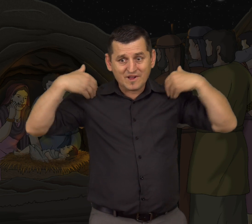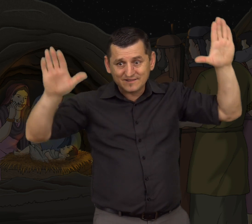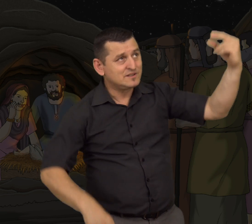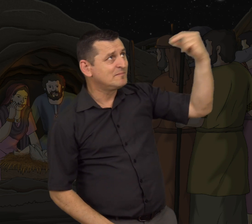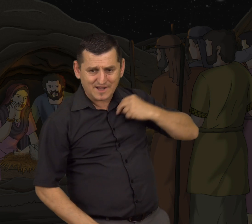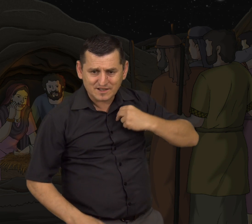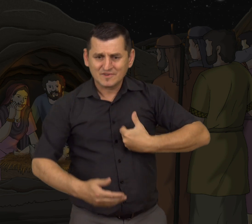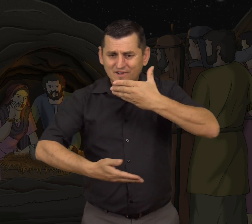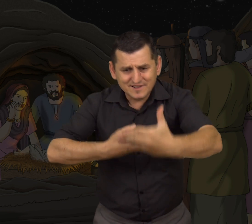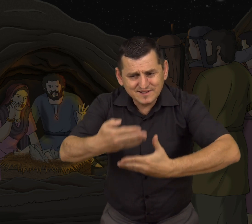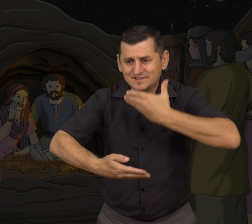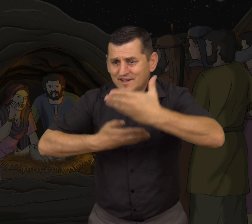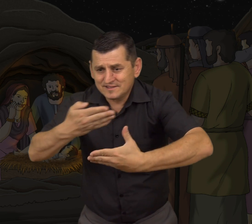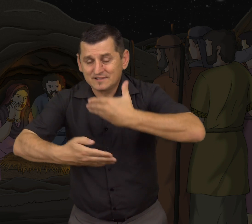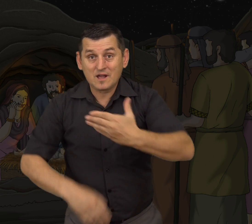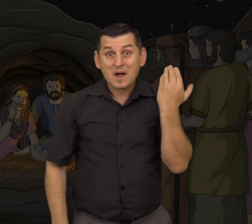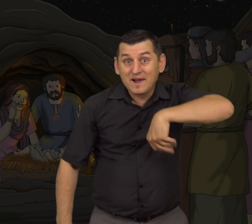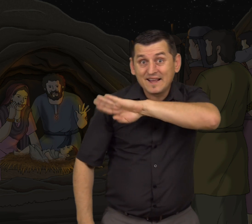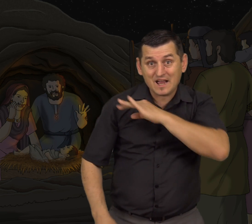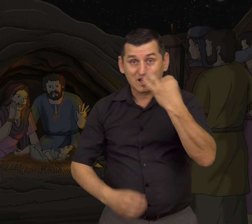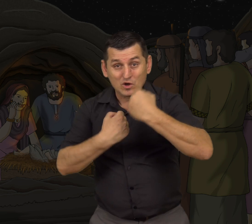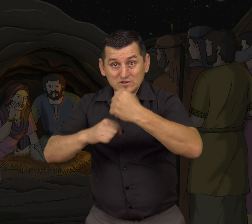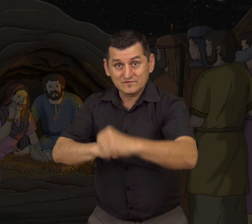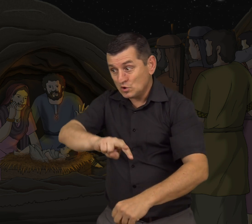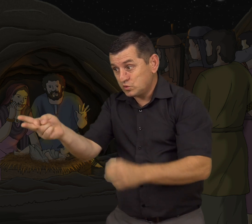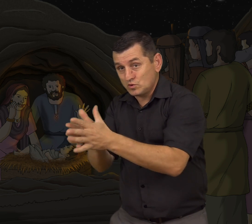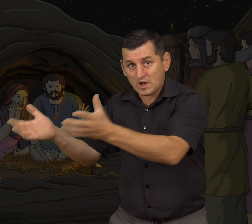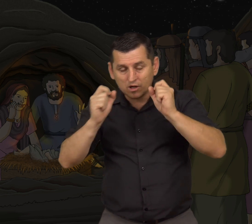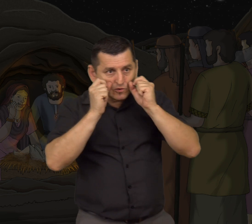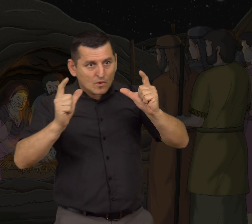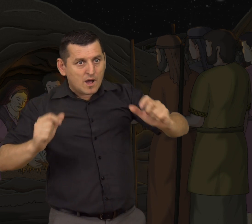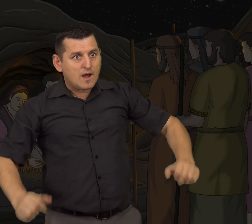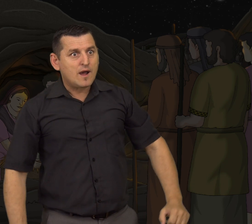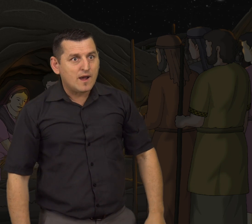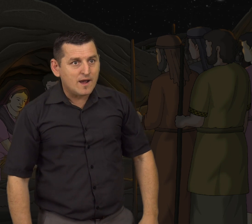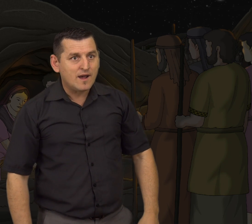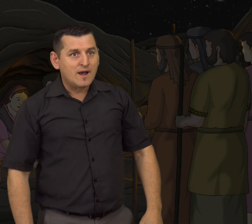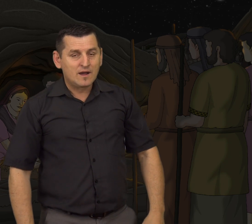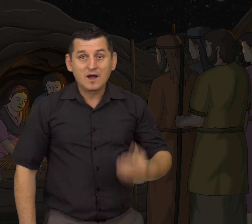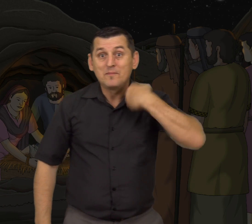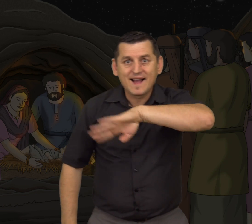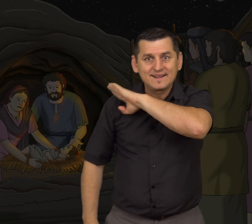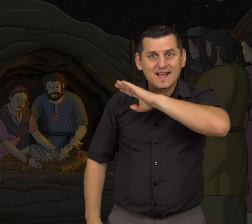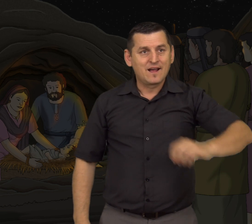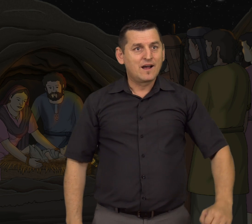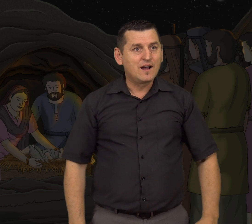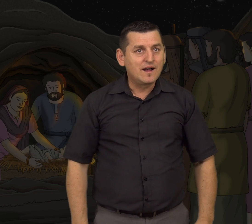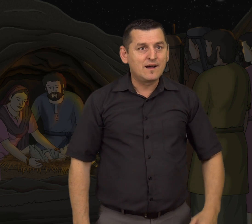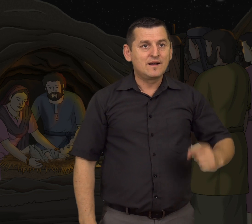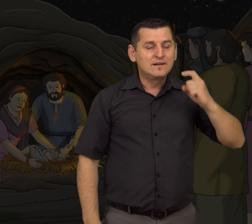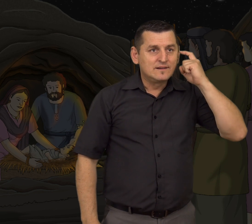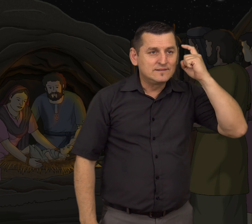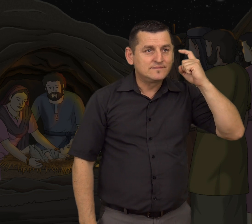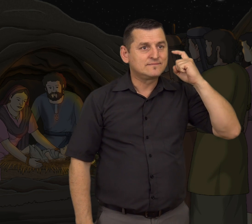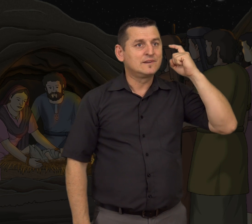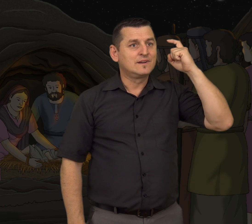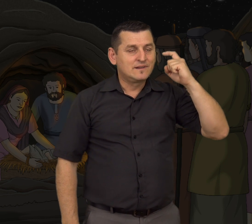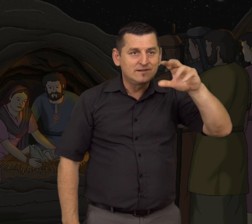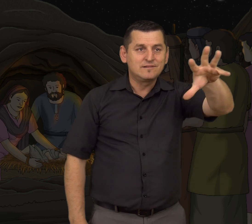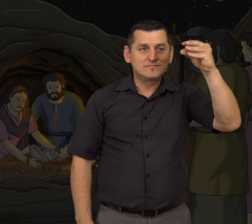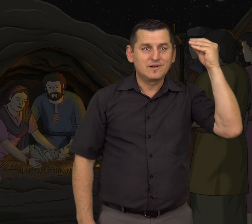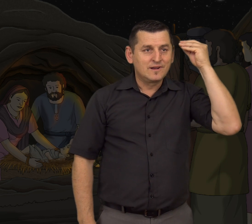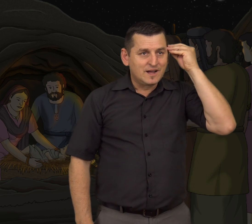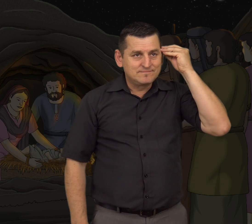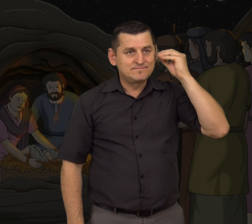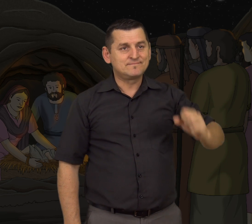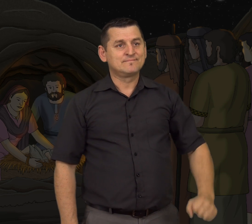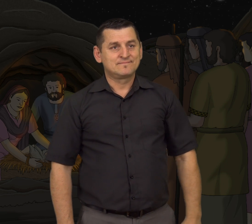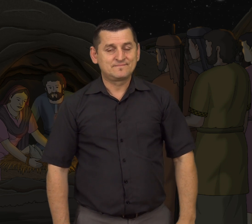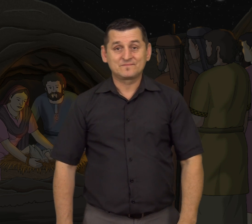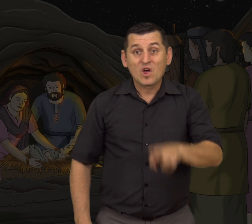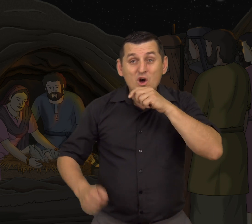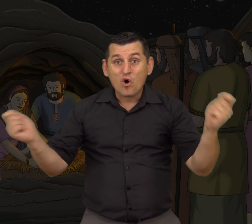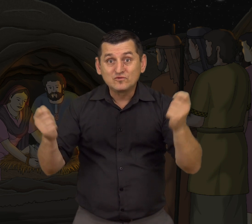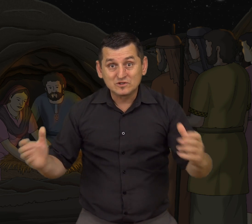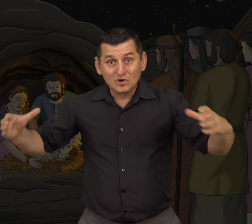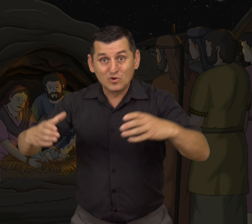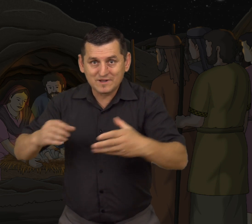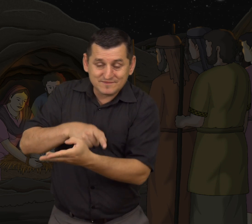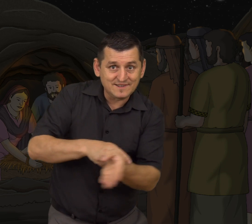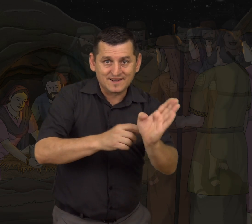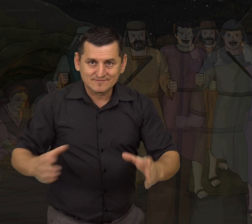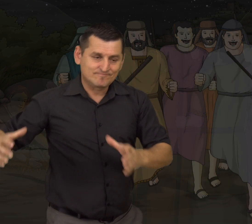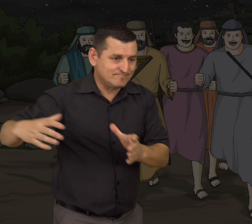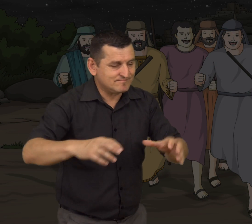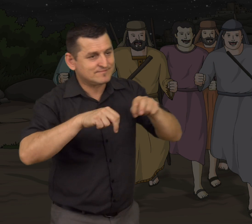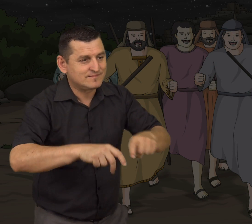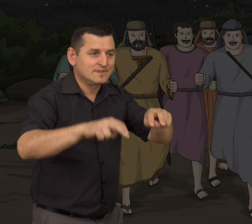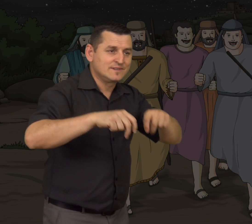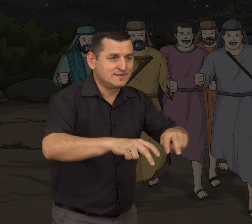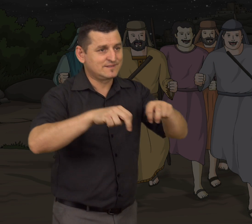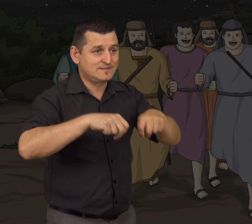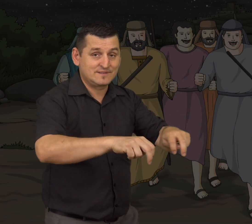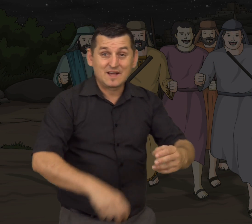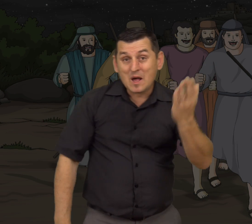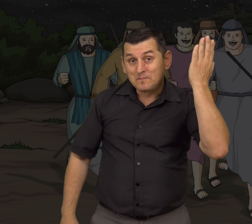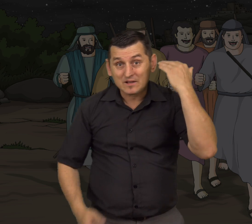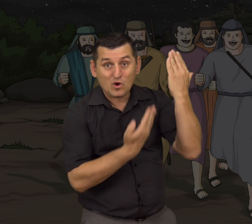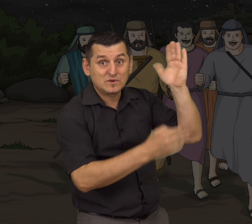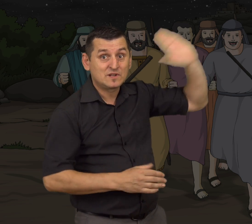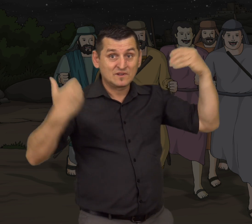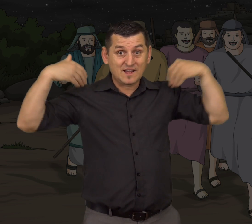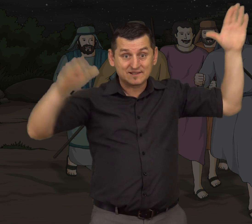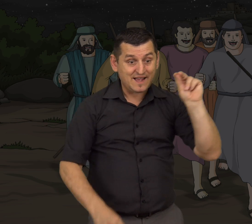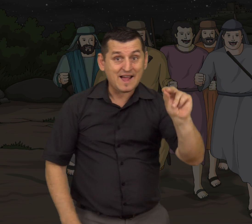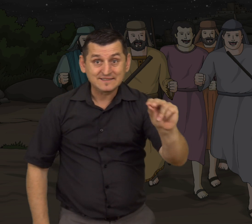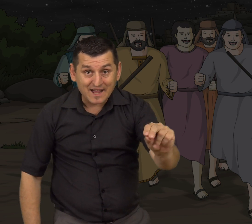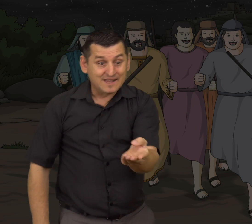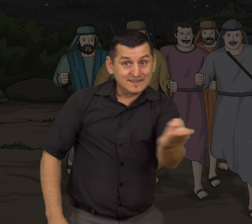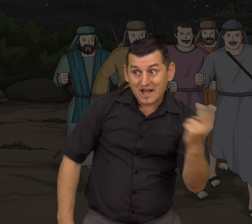And all who heard it were amazed at what the shepherds said to them. But Mary treasured up all these things and pondered them in her heart.